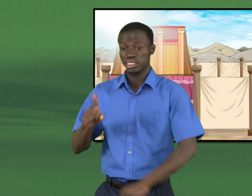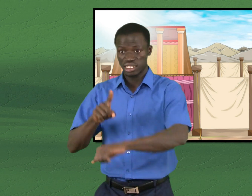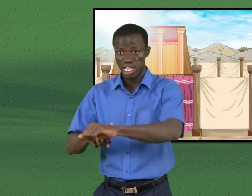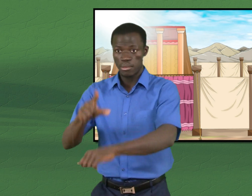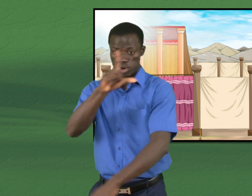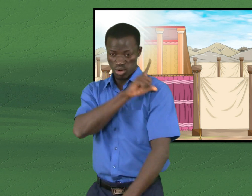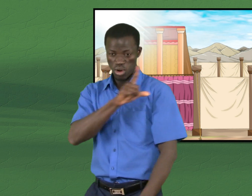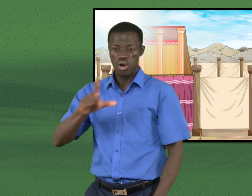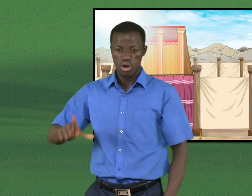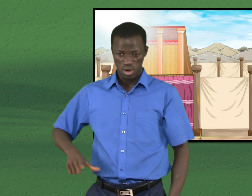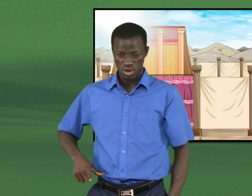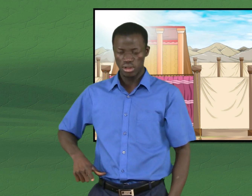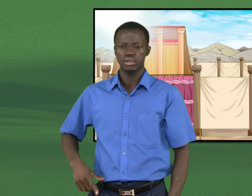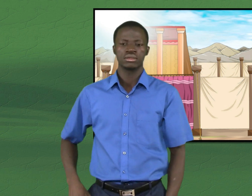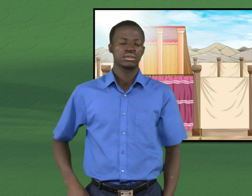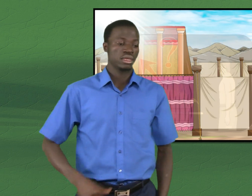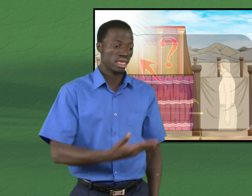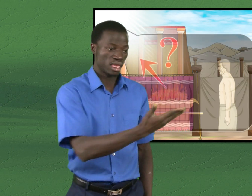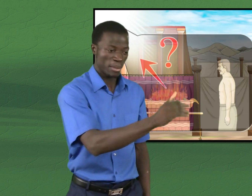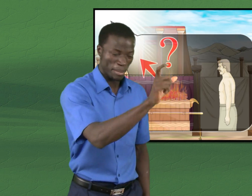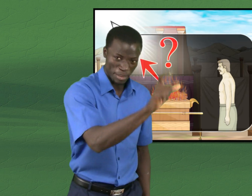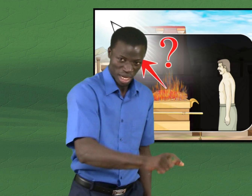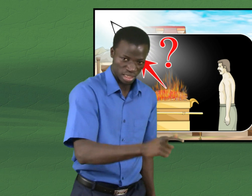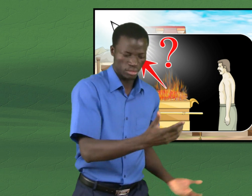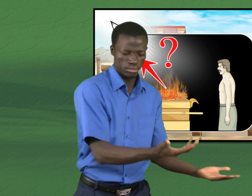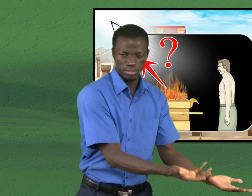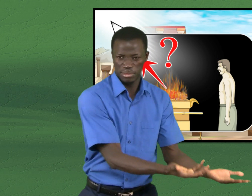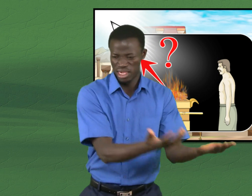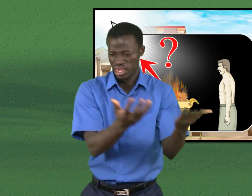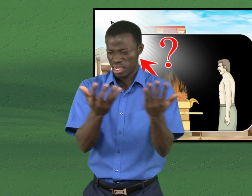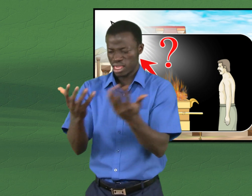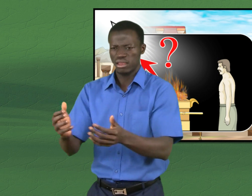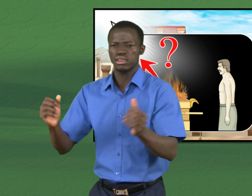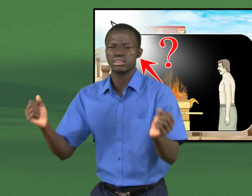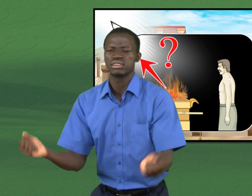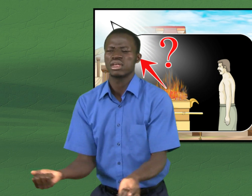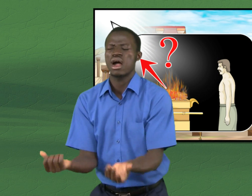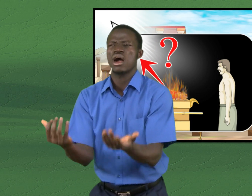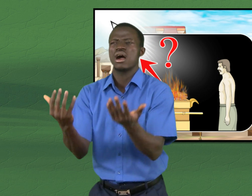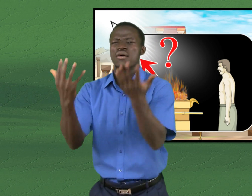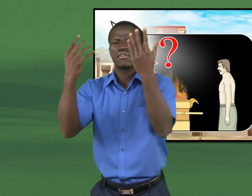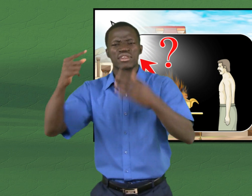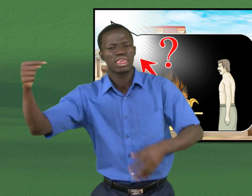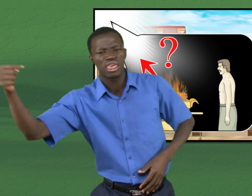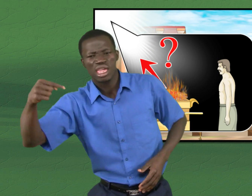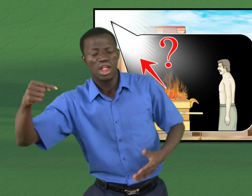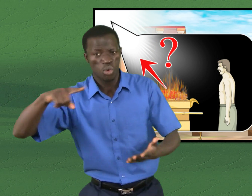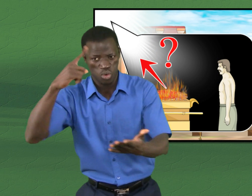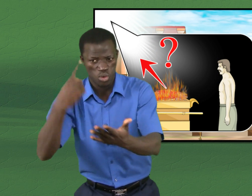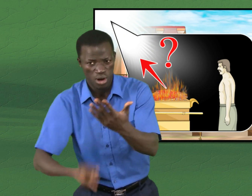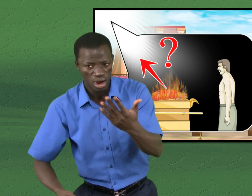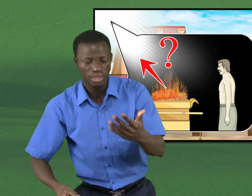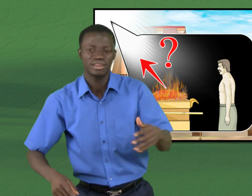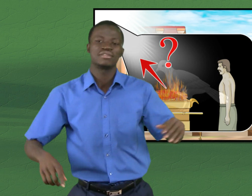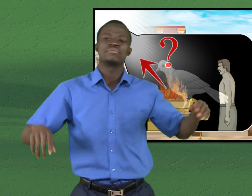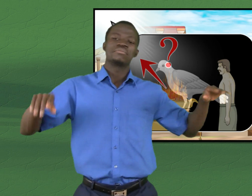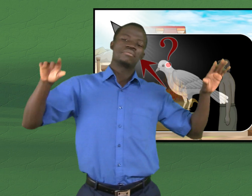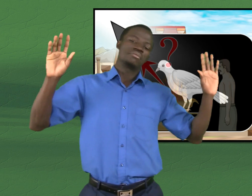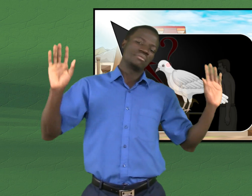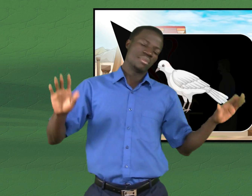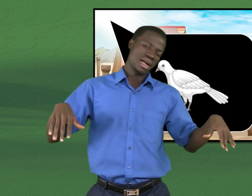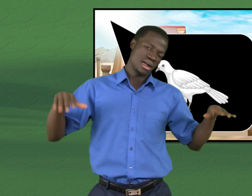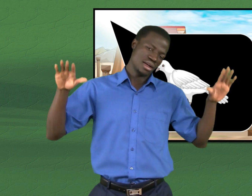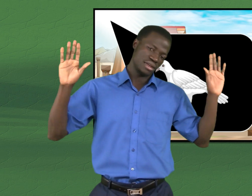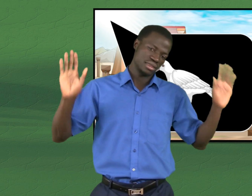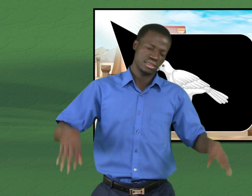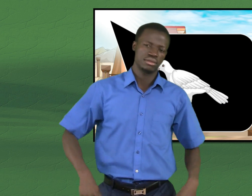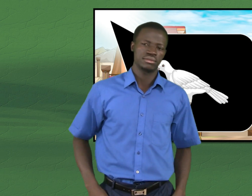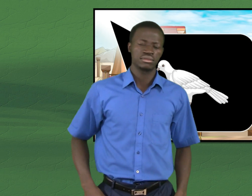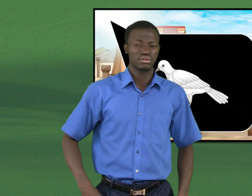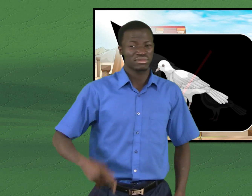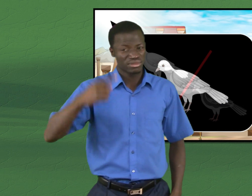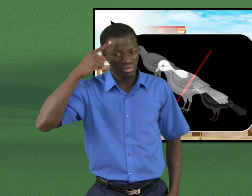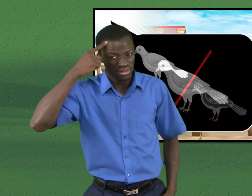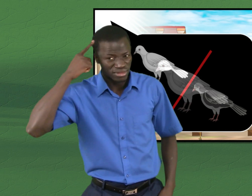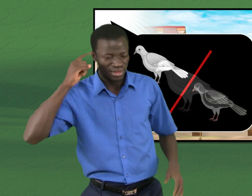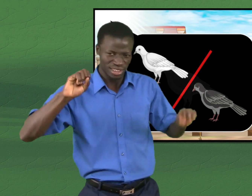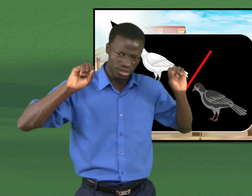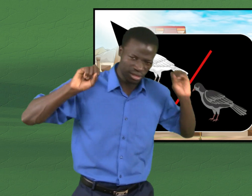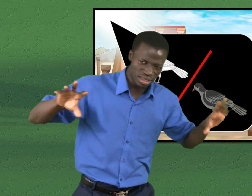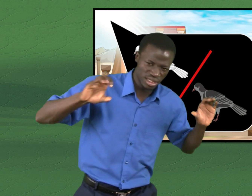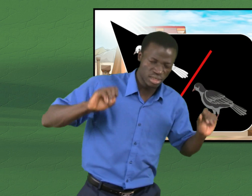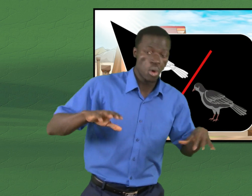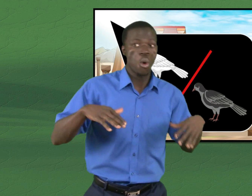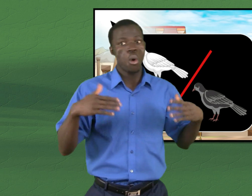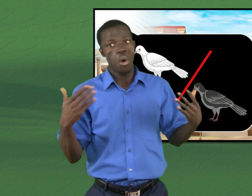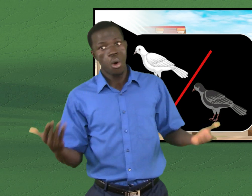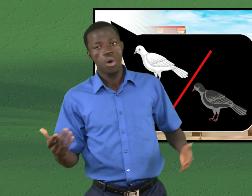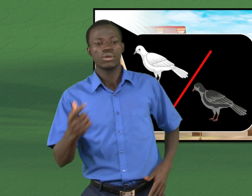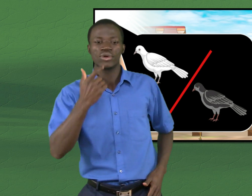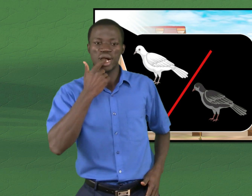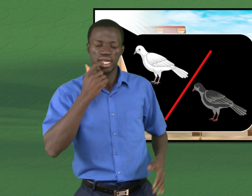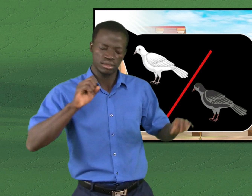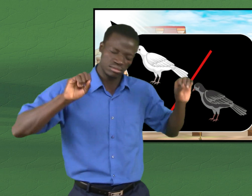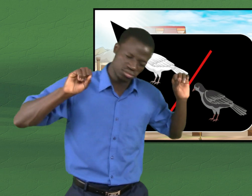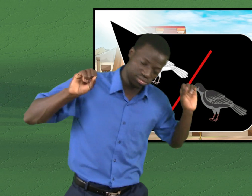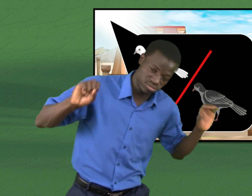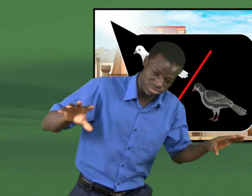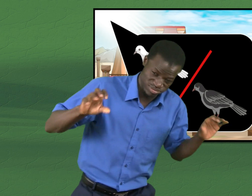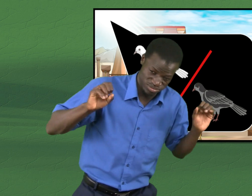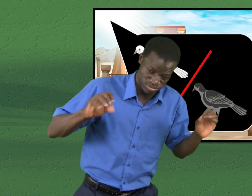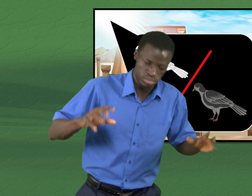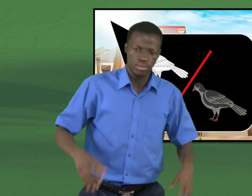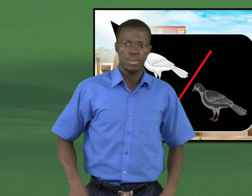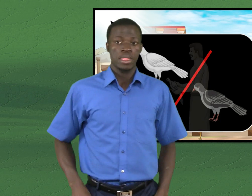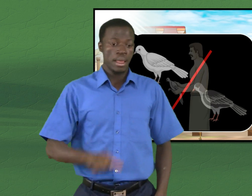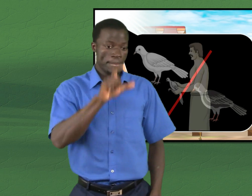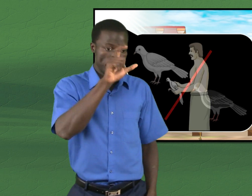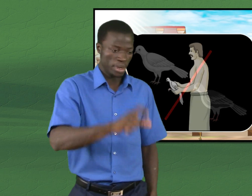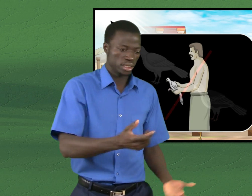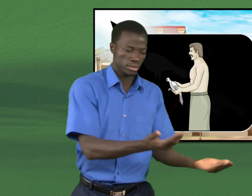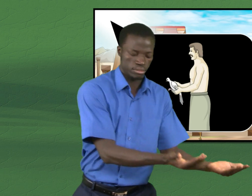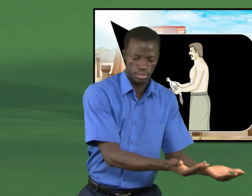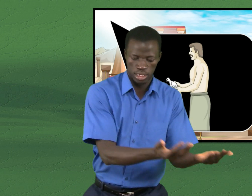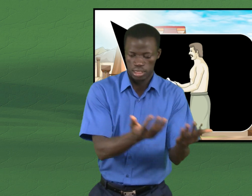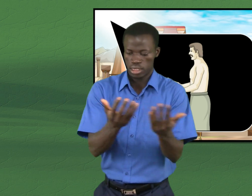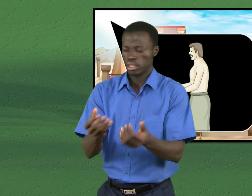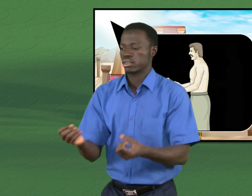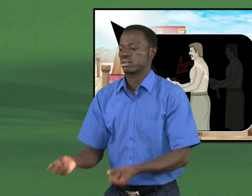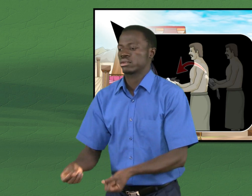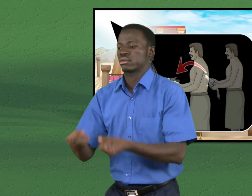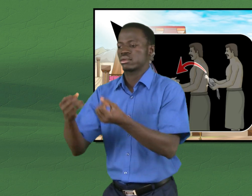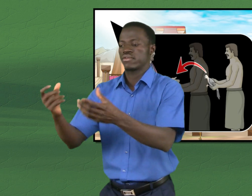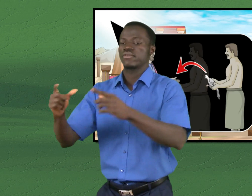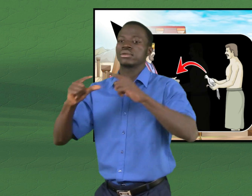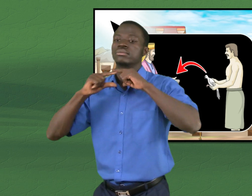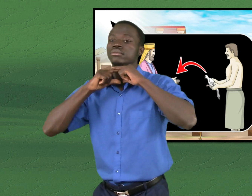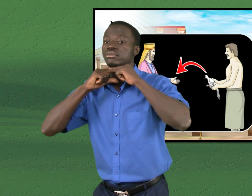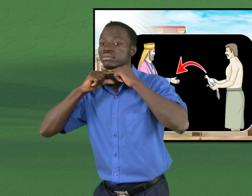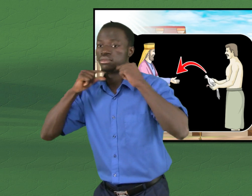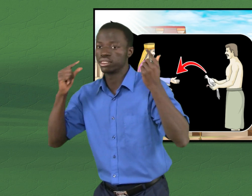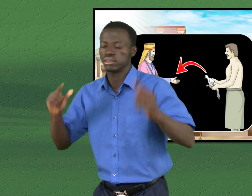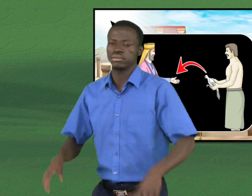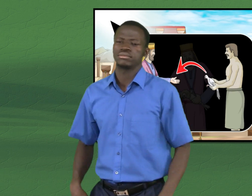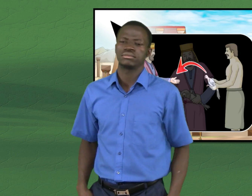If, instead, one’s offering to the LORD is a burnt offering of birds, he is to present a turtledove or a young pigeon.